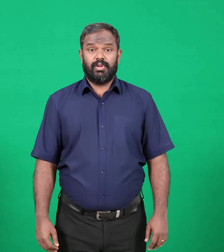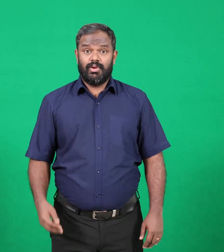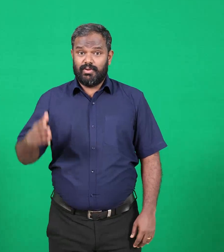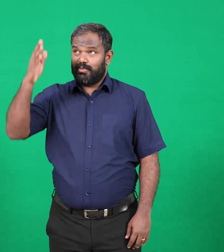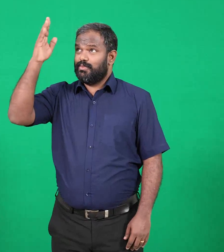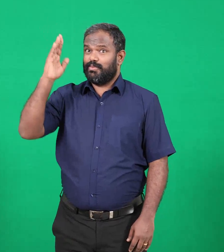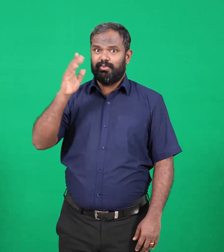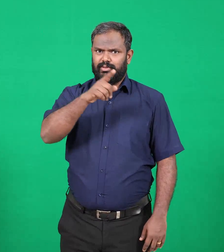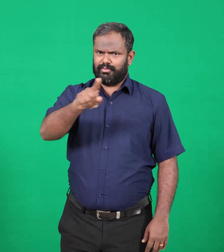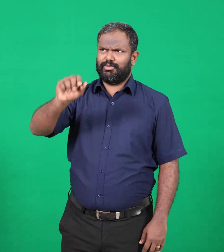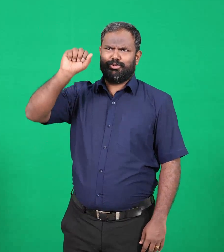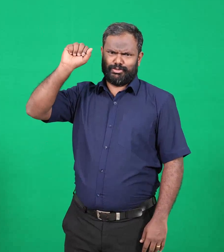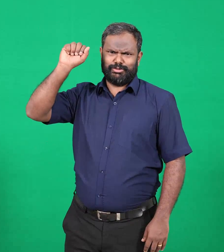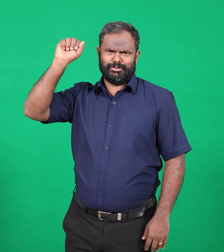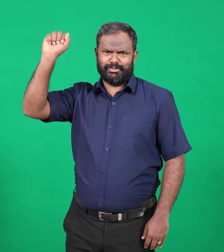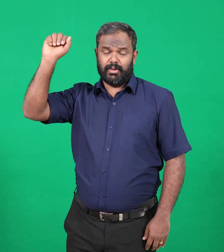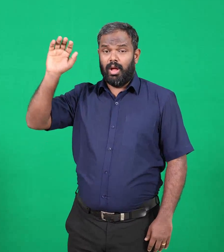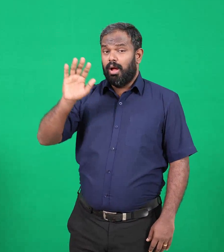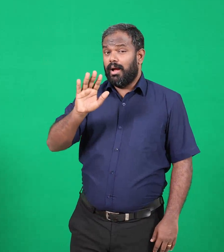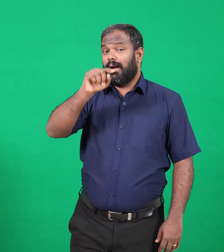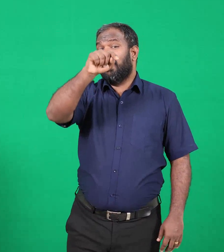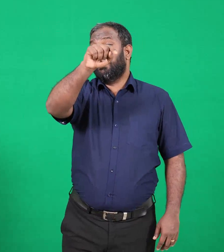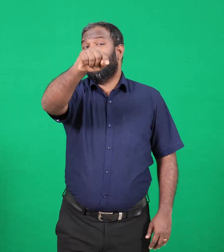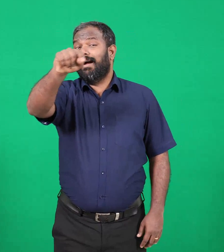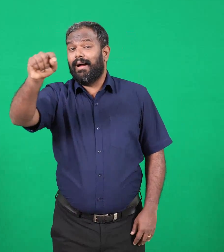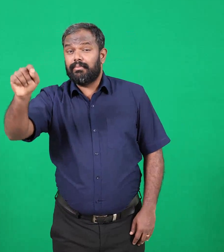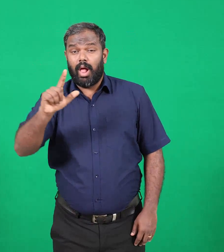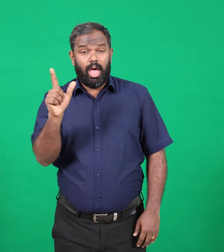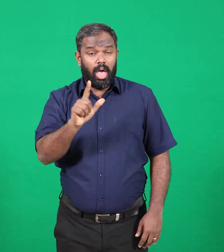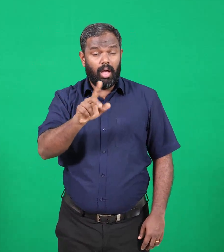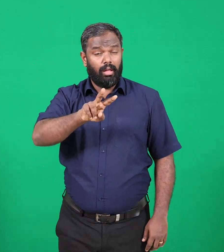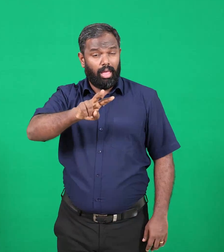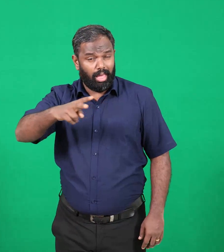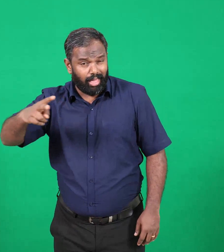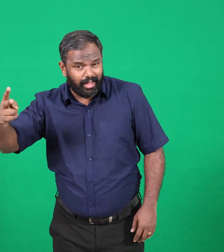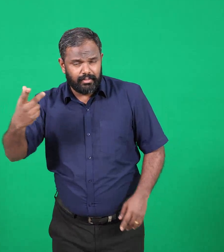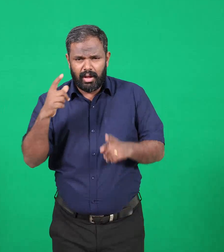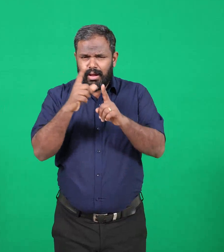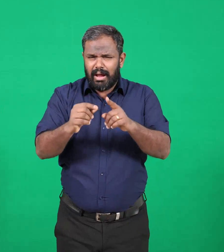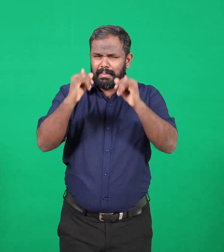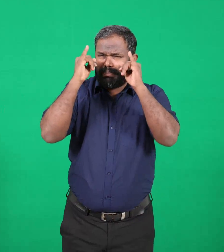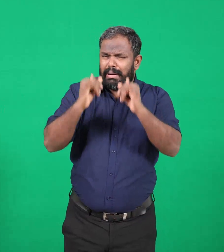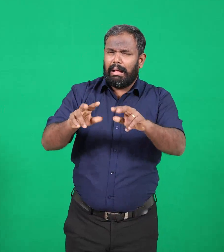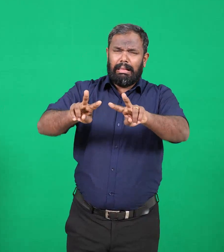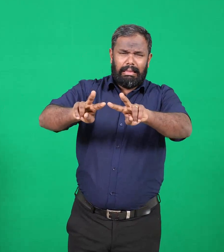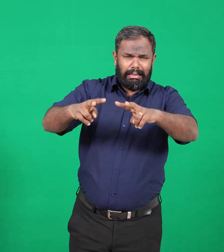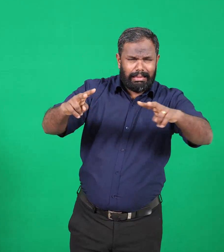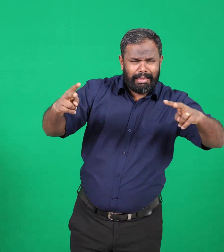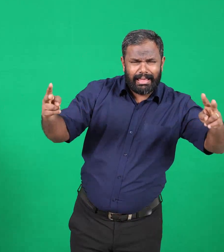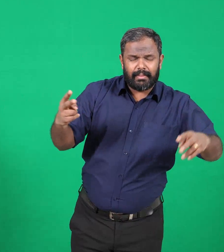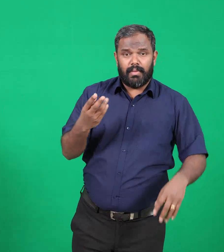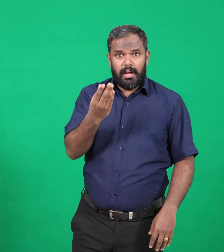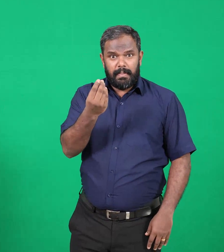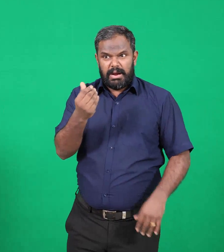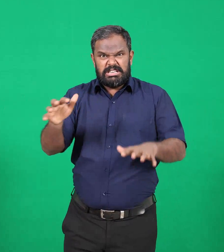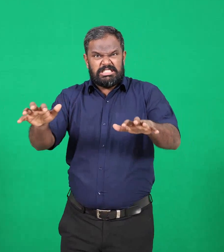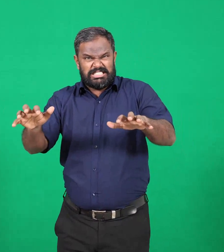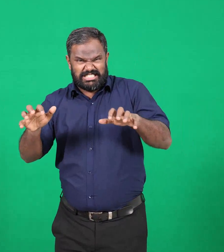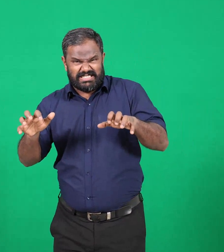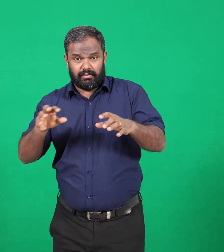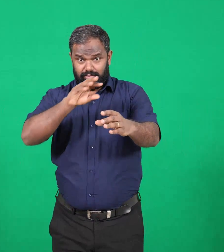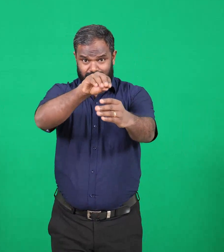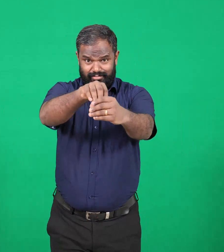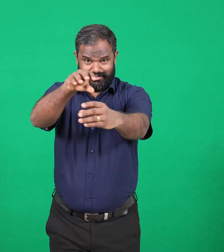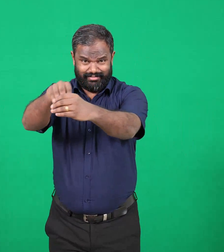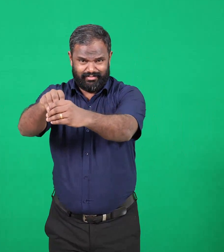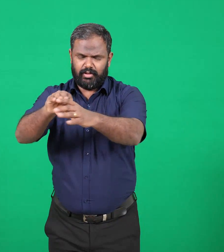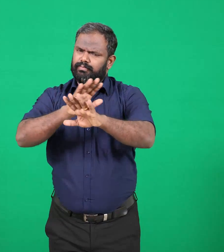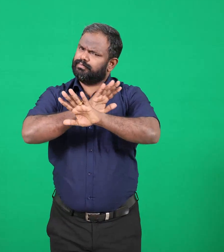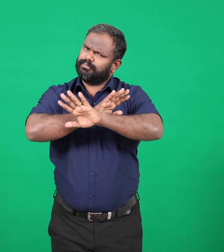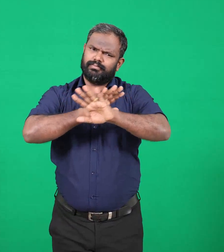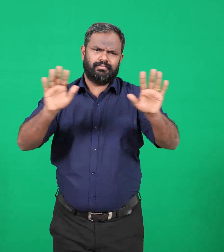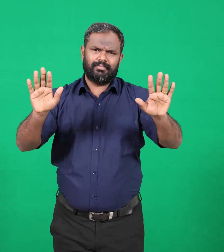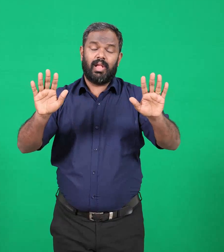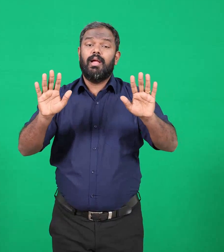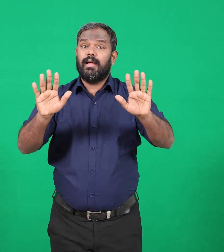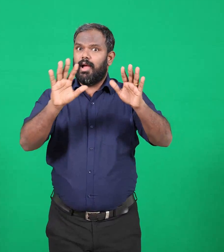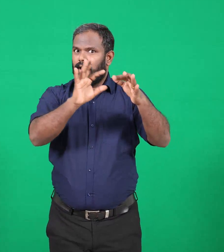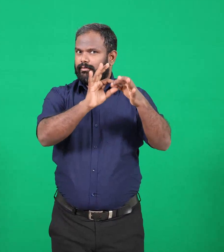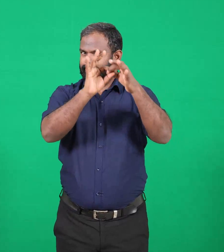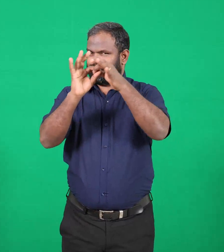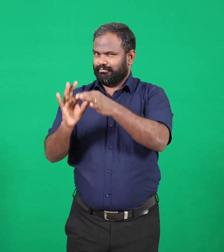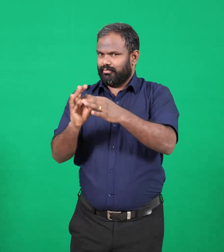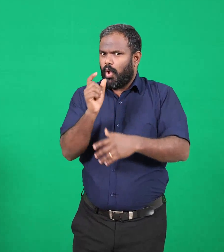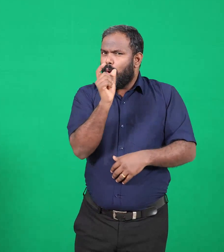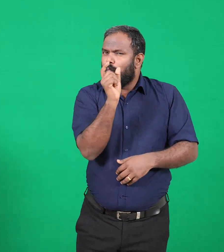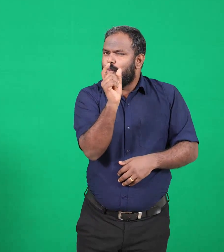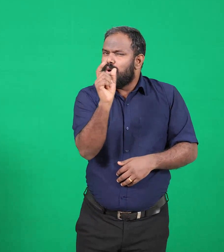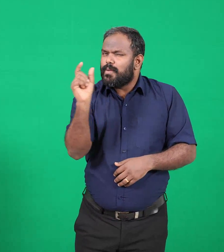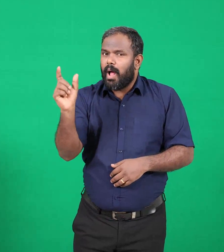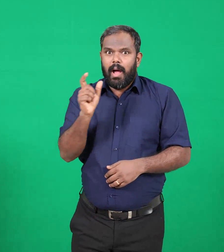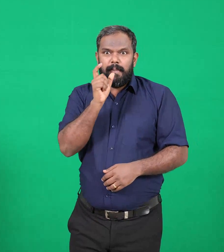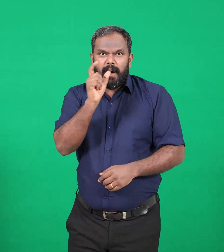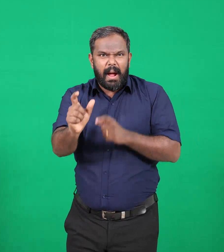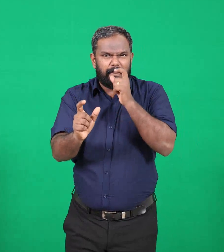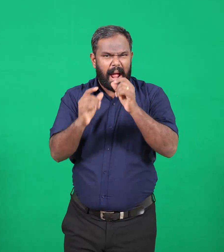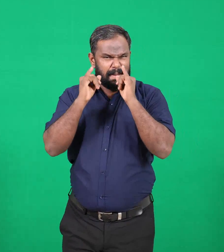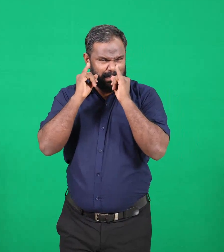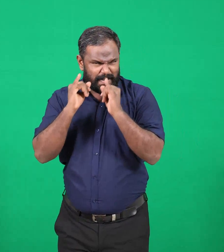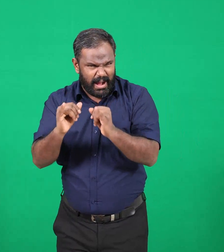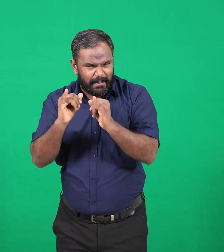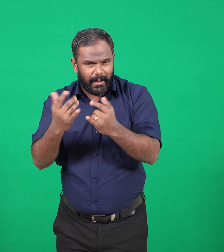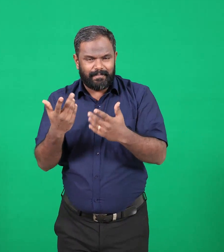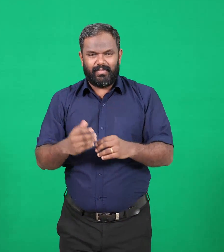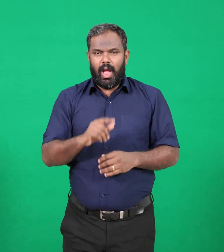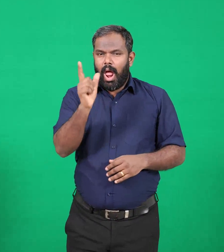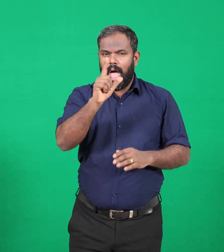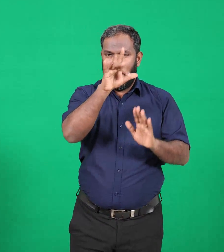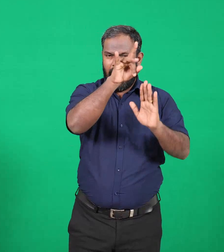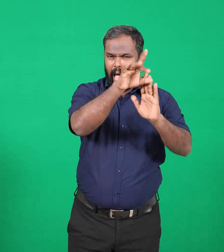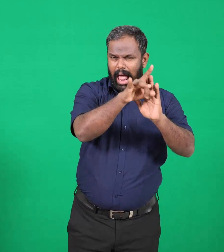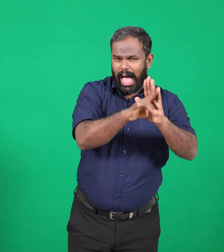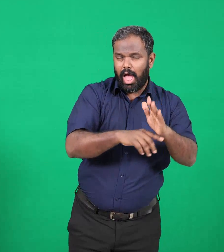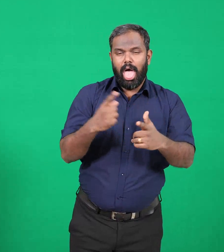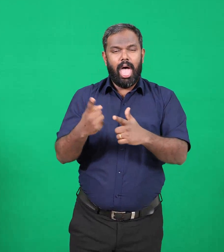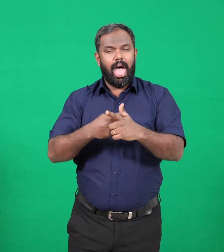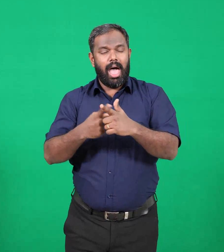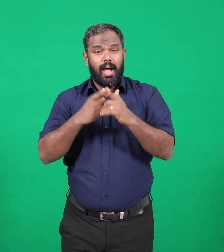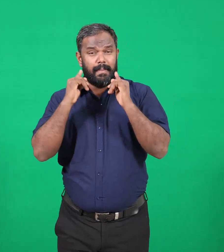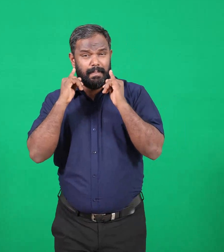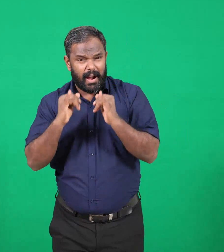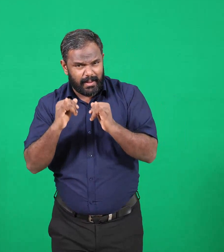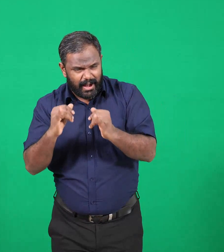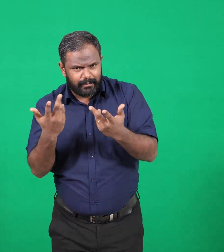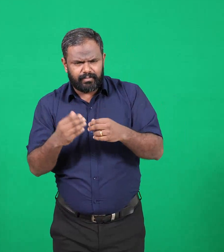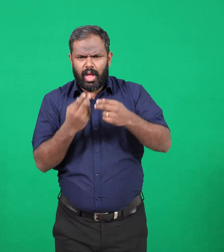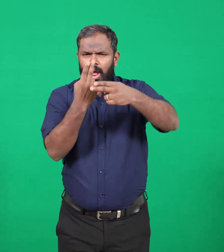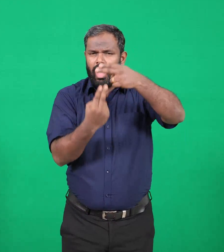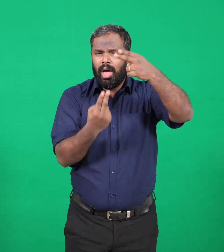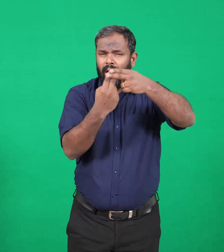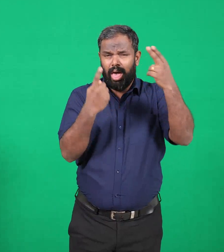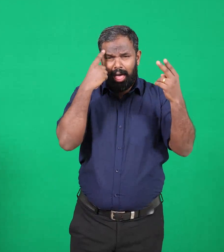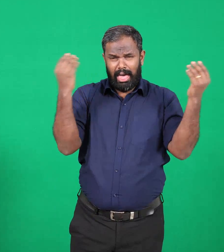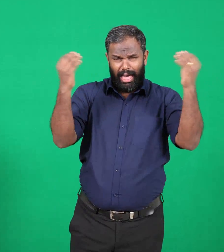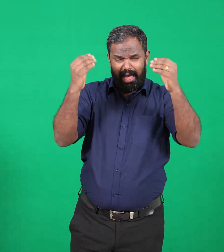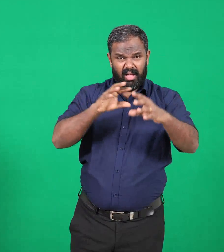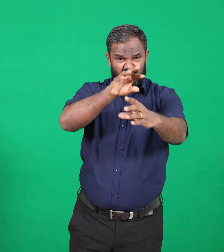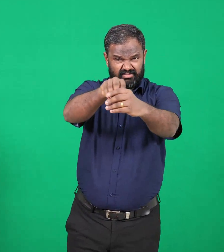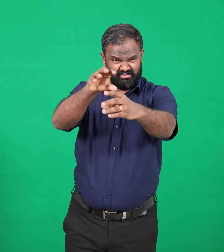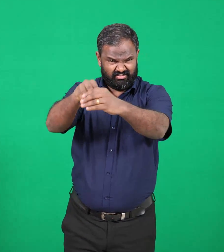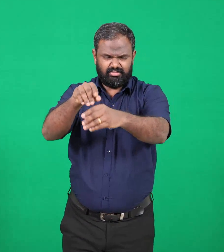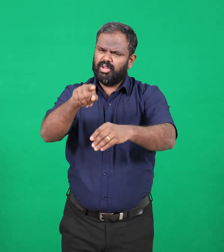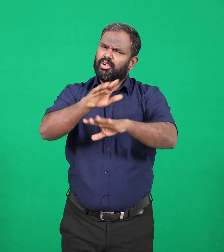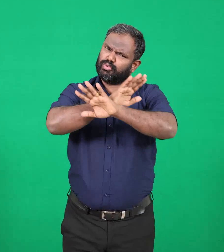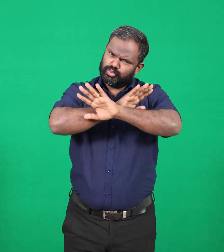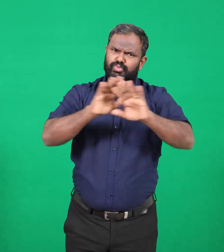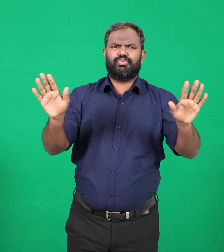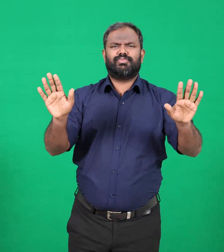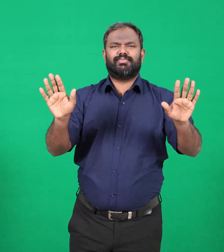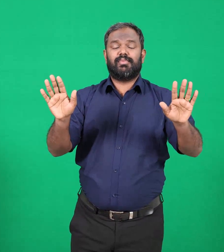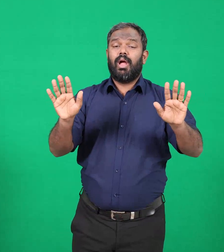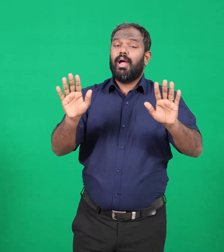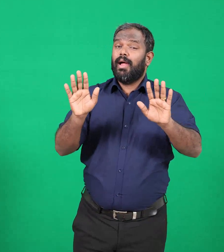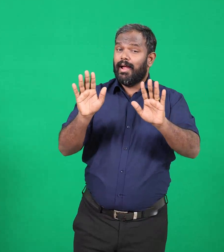But among you, as is proper among the saints, there must not be even a hint of sexual immorality, or of any kind of impurity, or of greed.